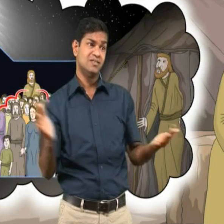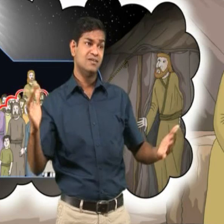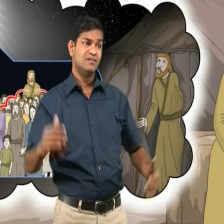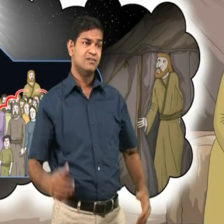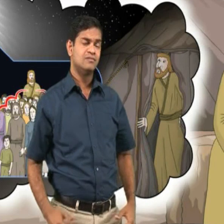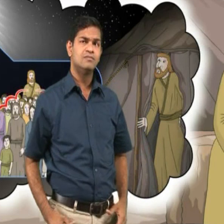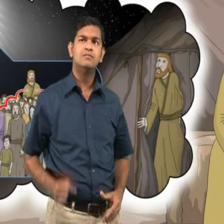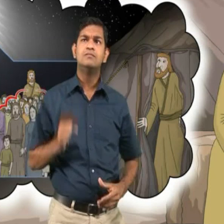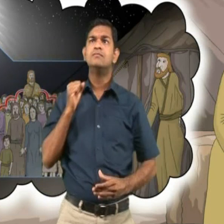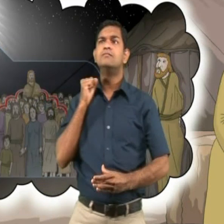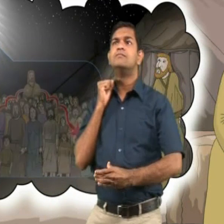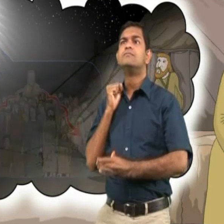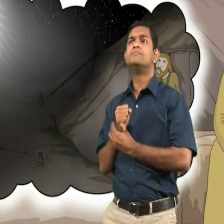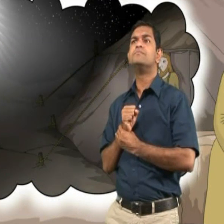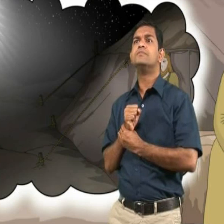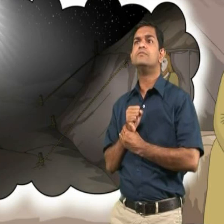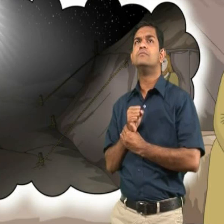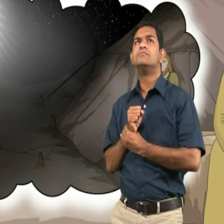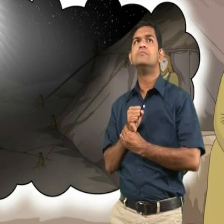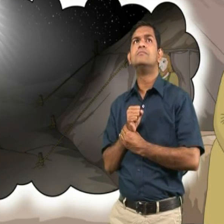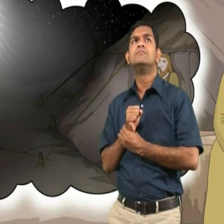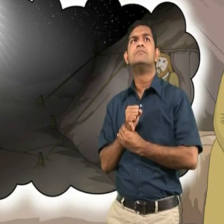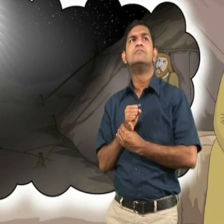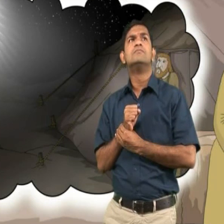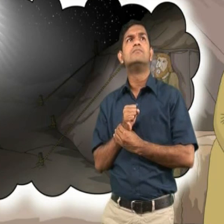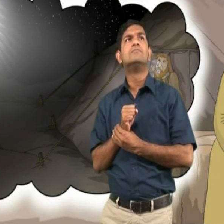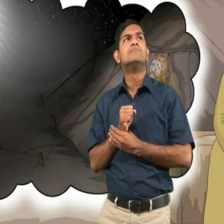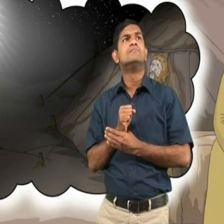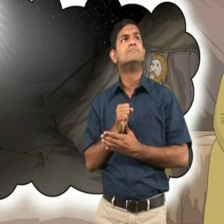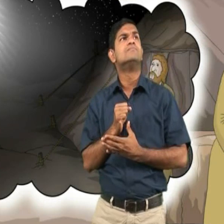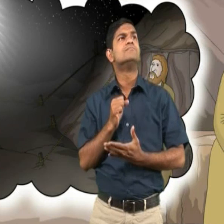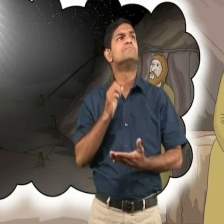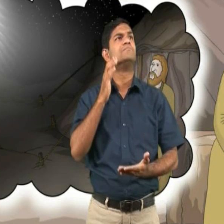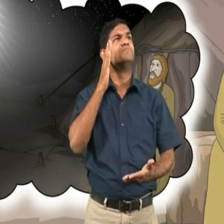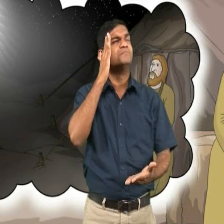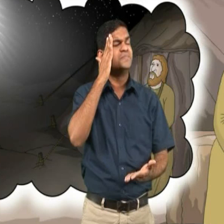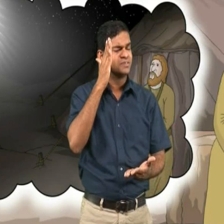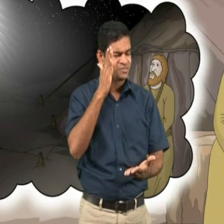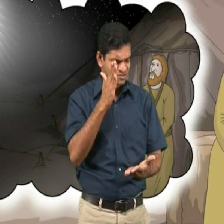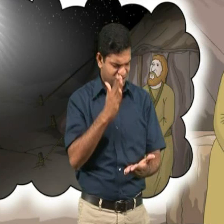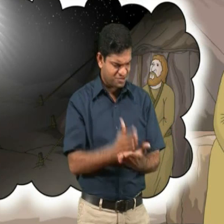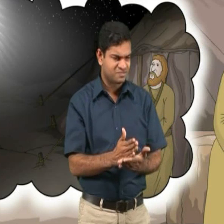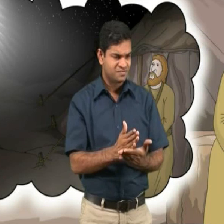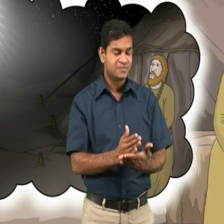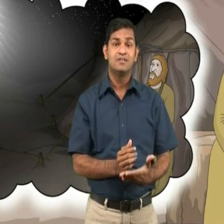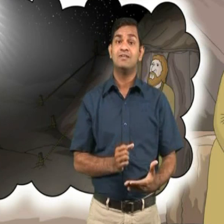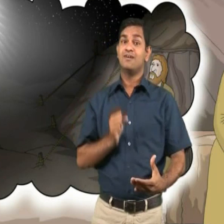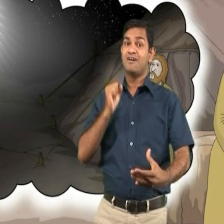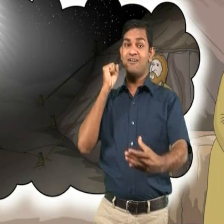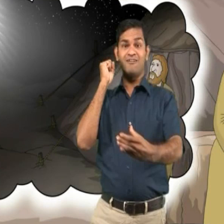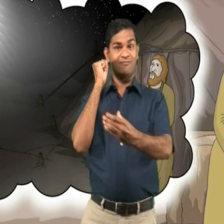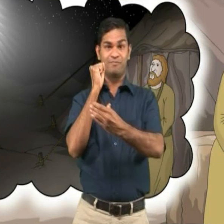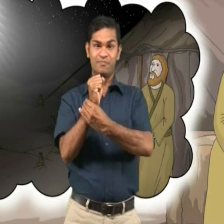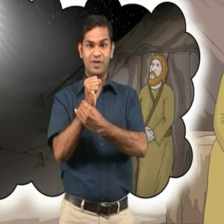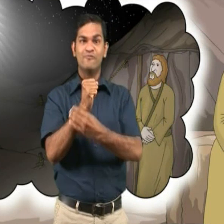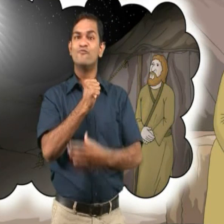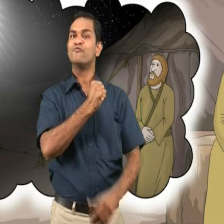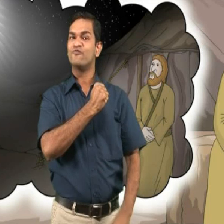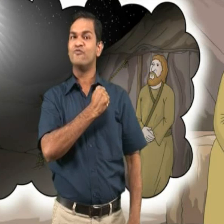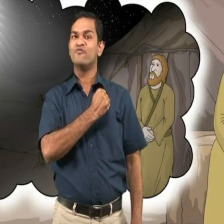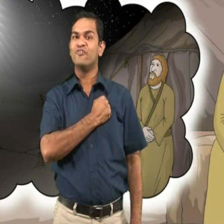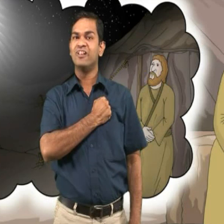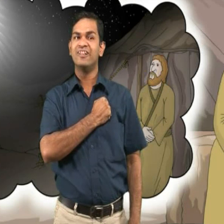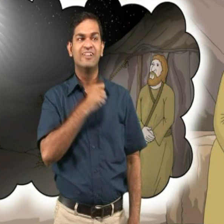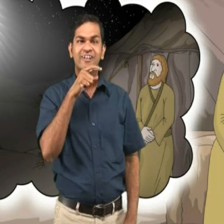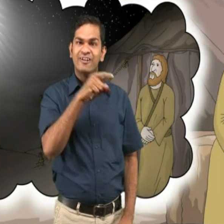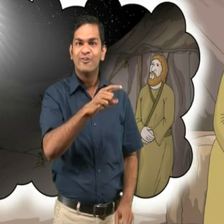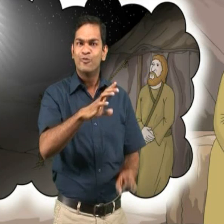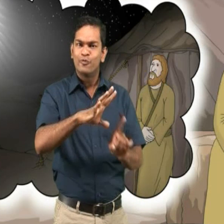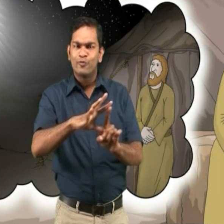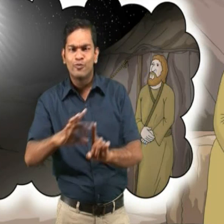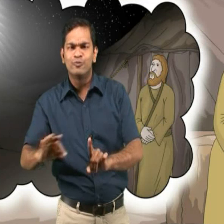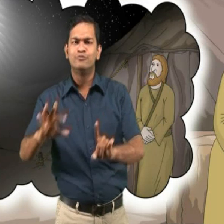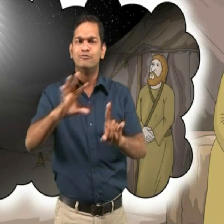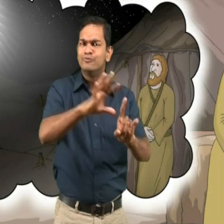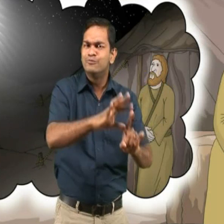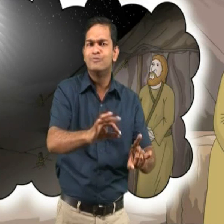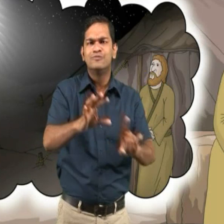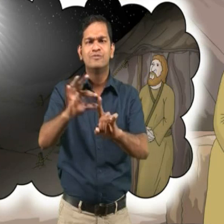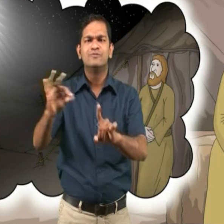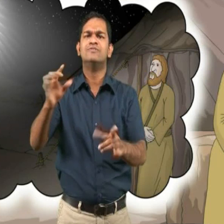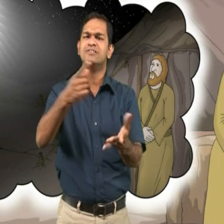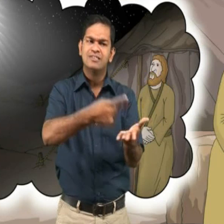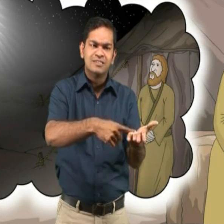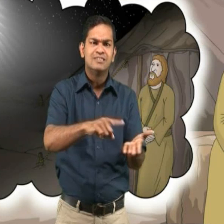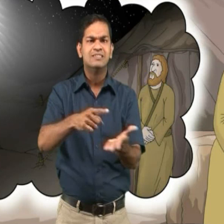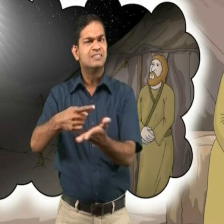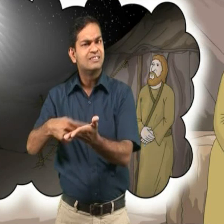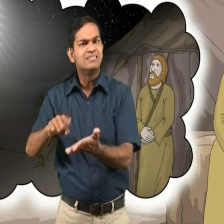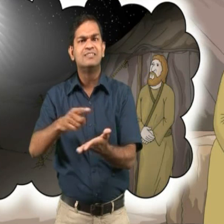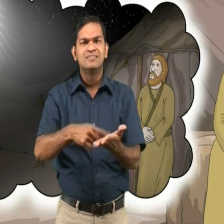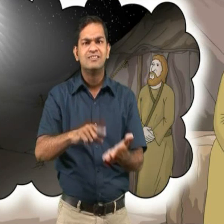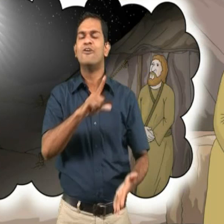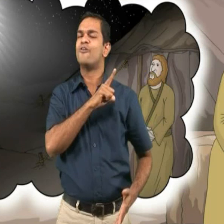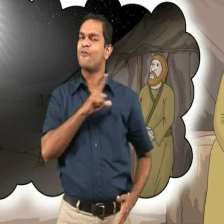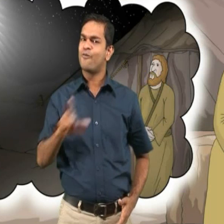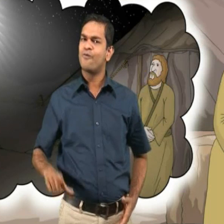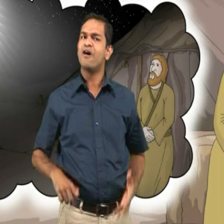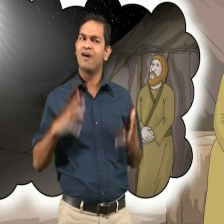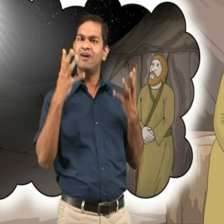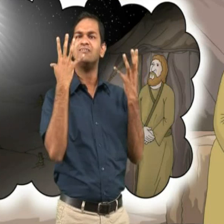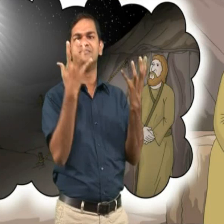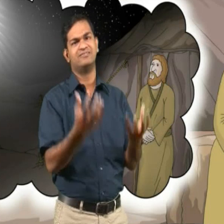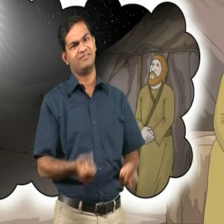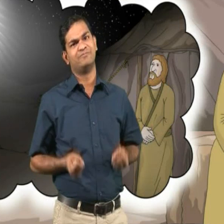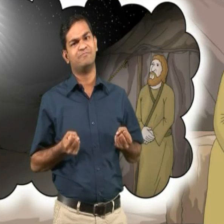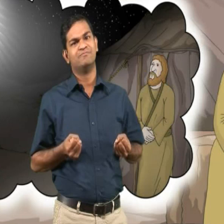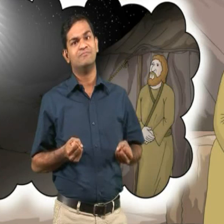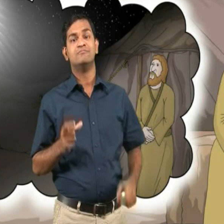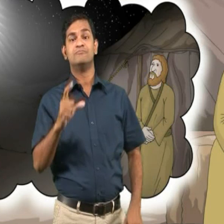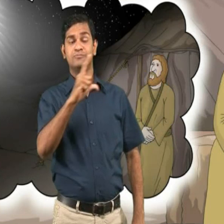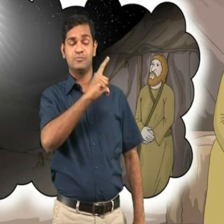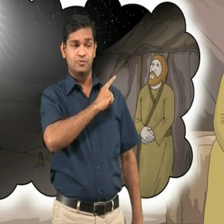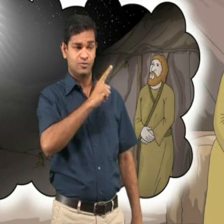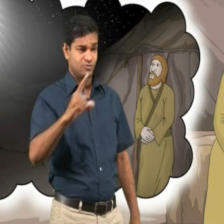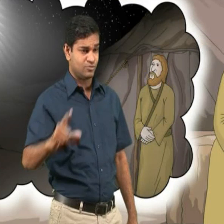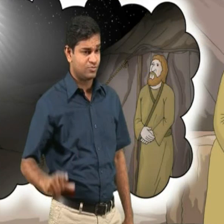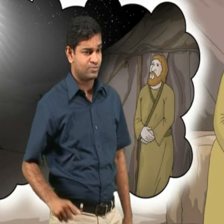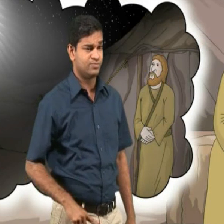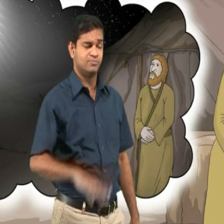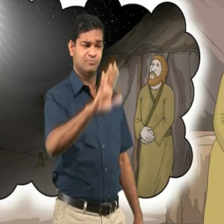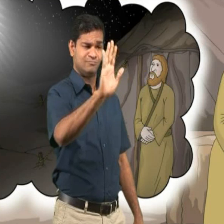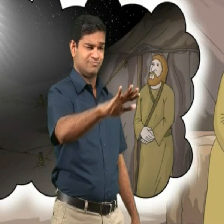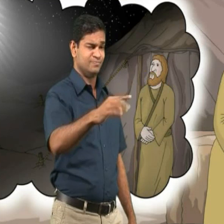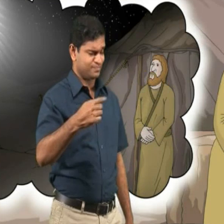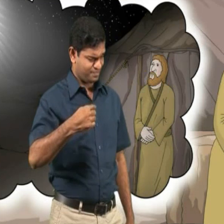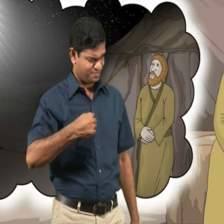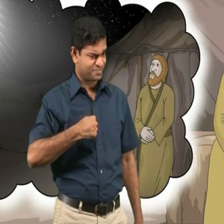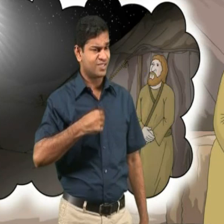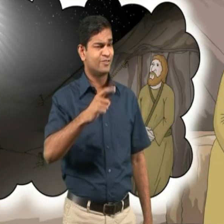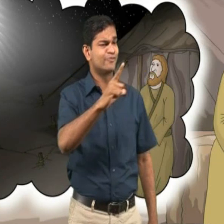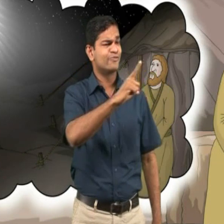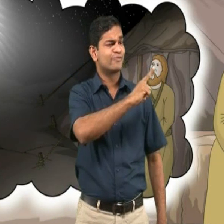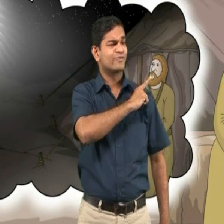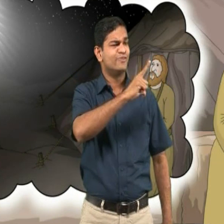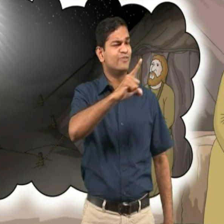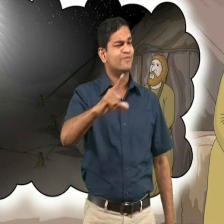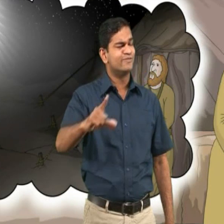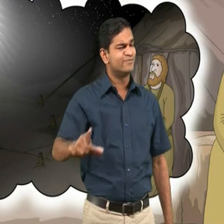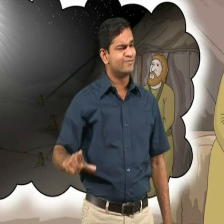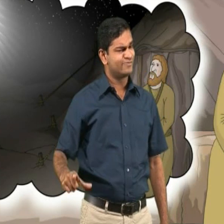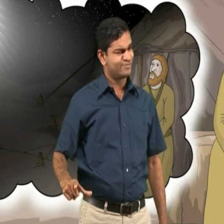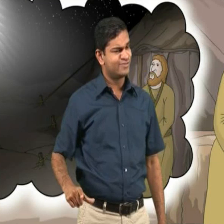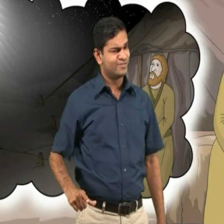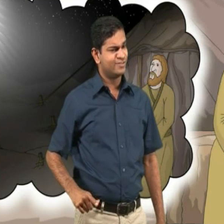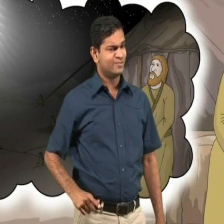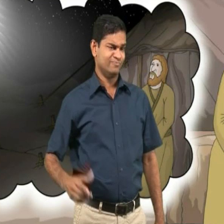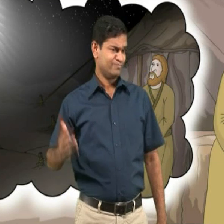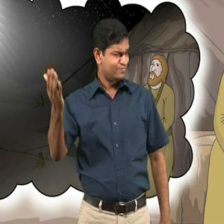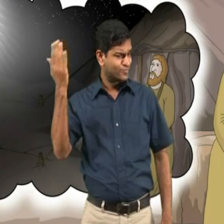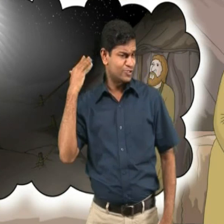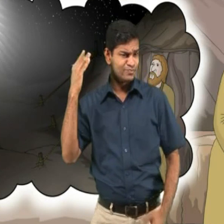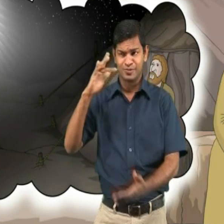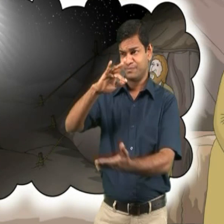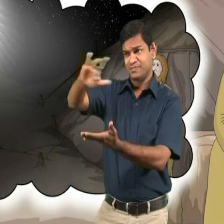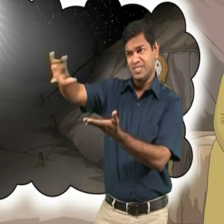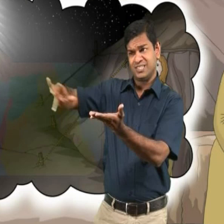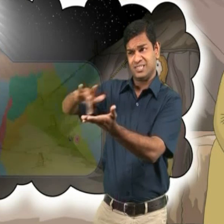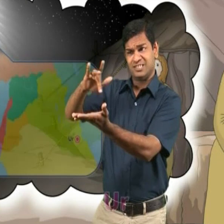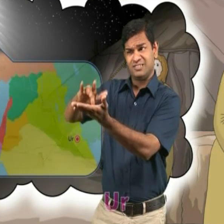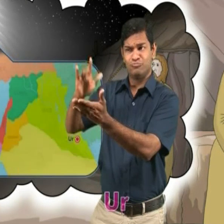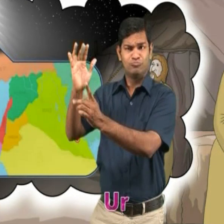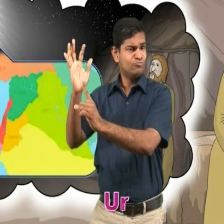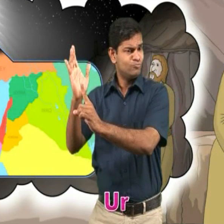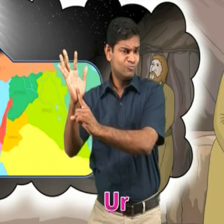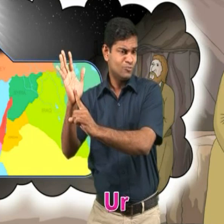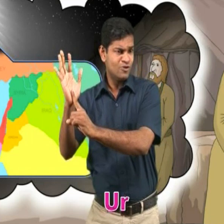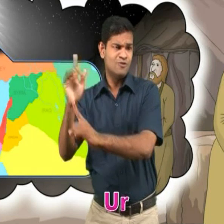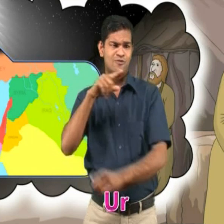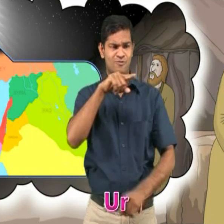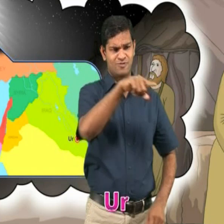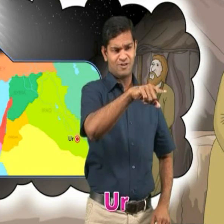Abram believed the LORD, and it was credited to him as righteousness.